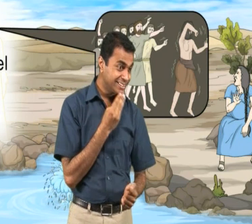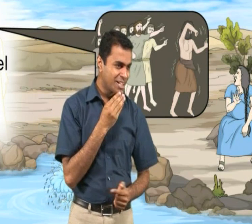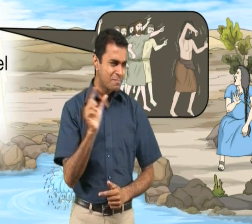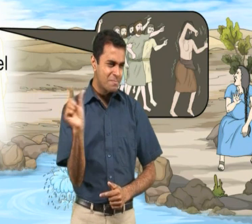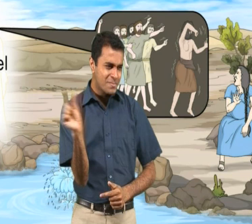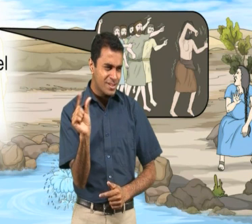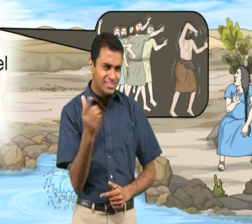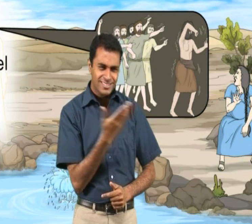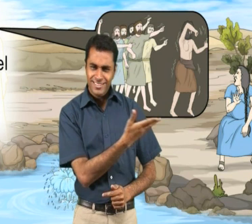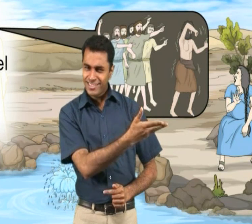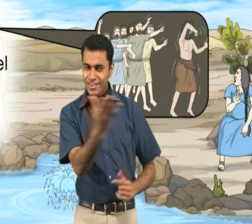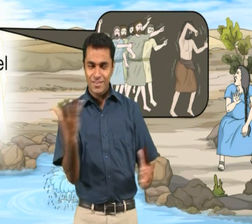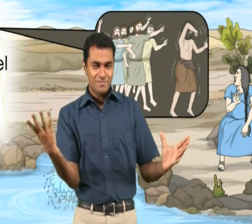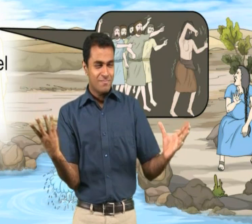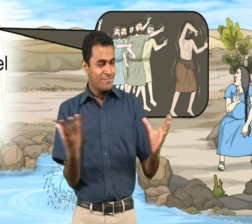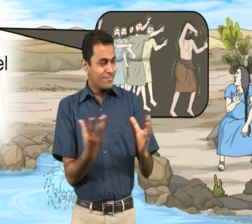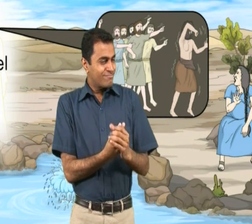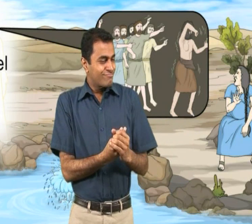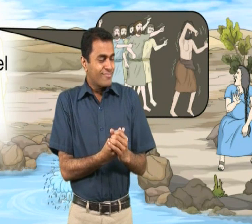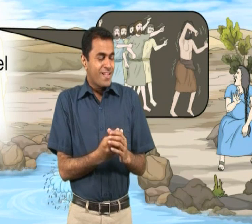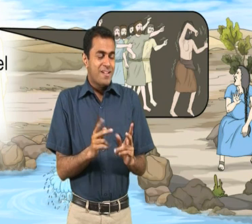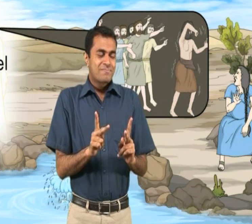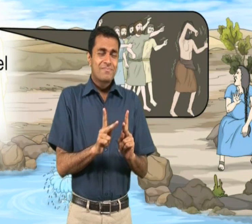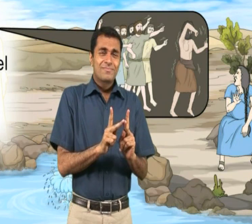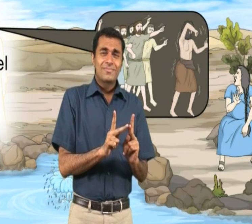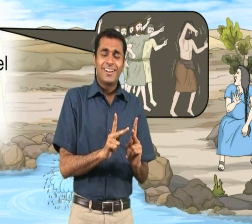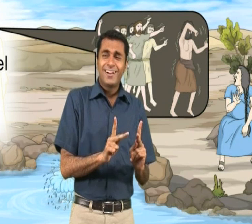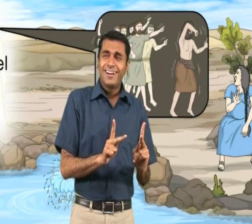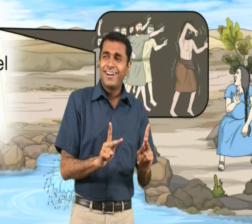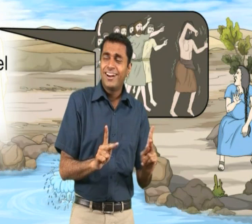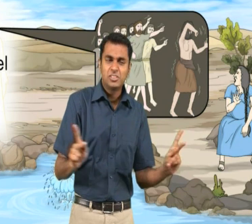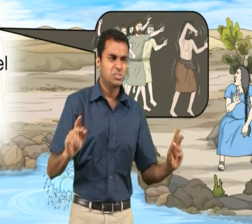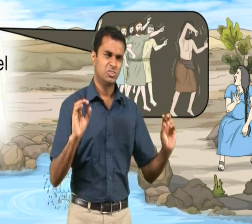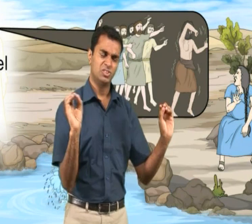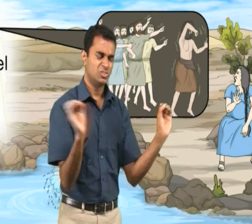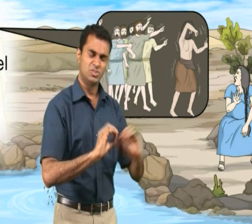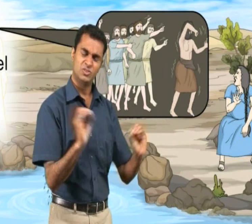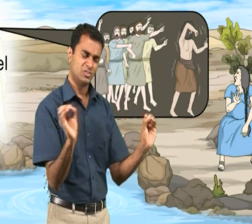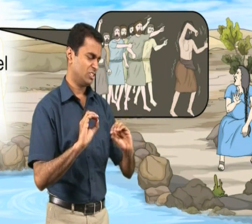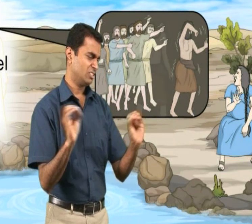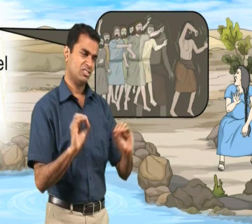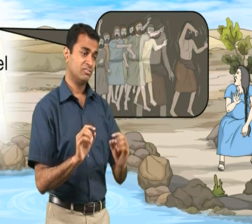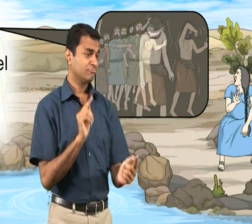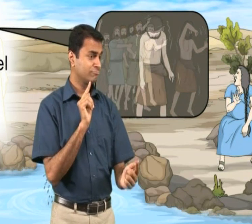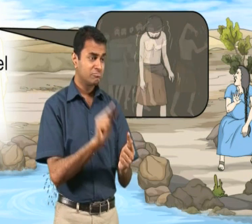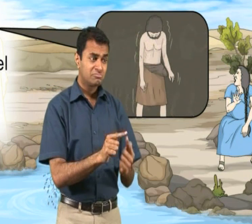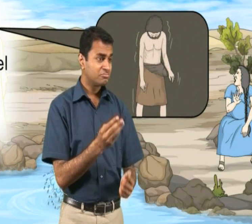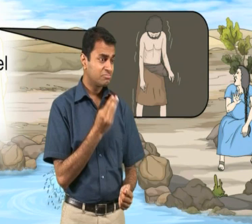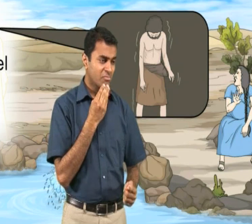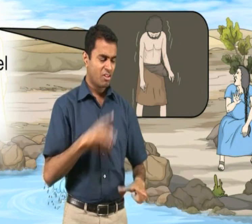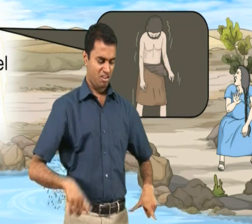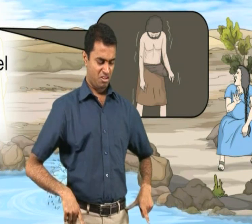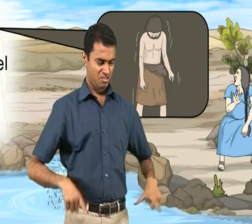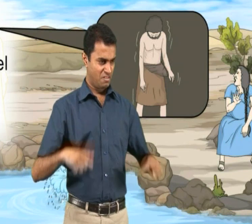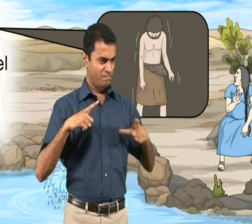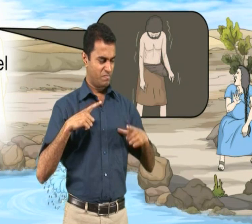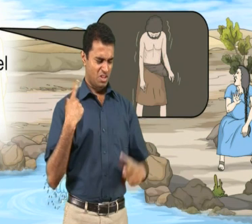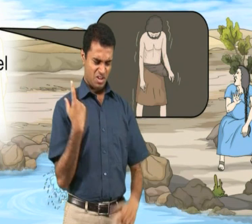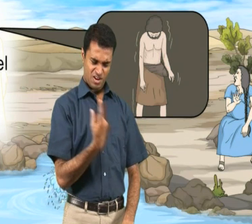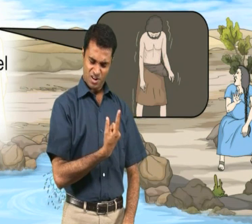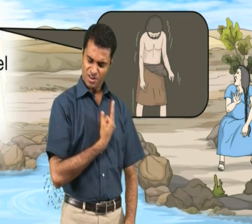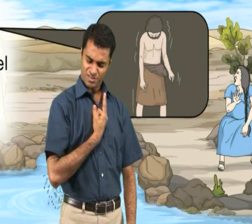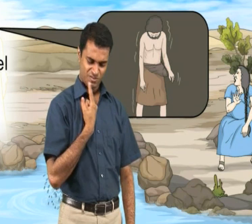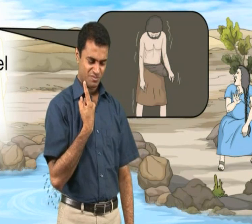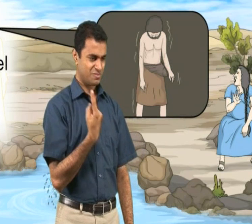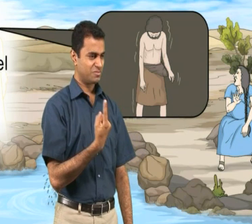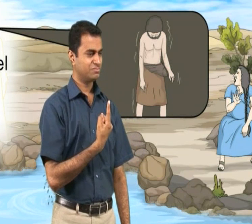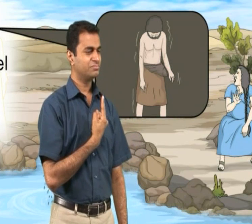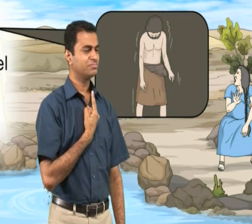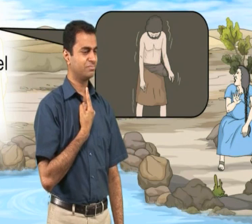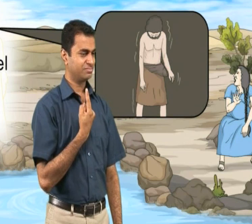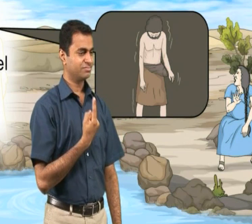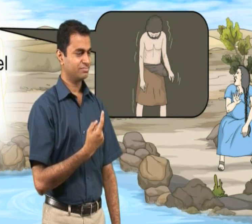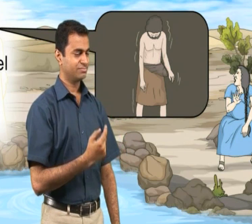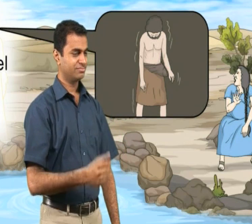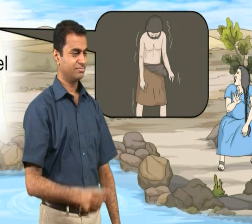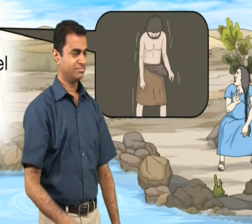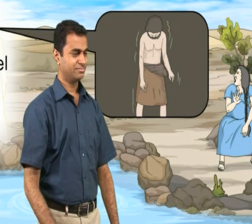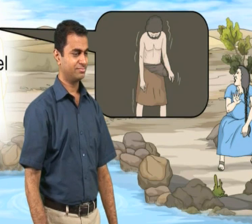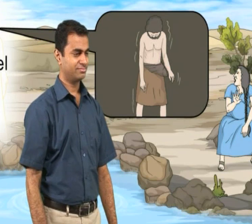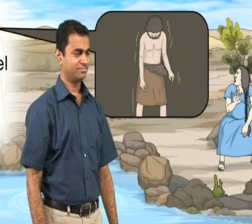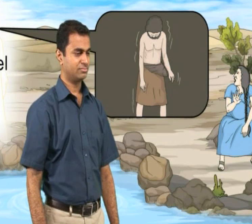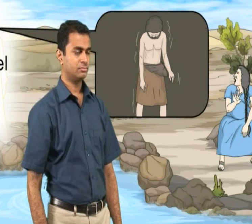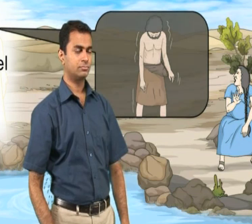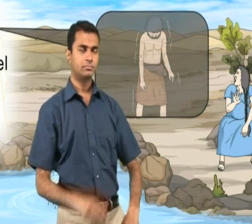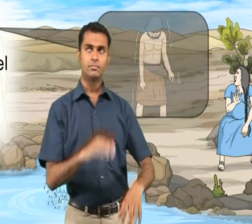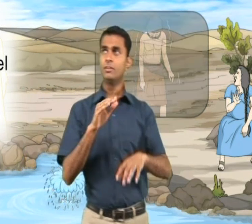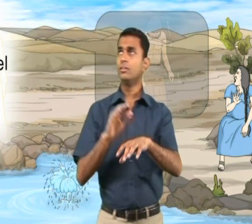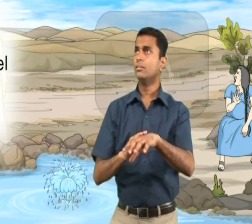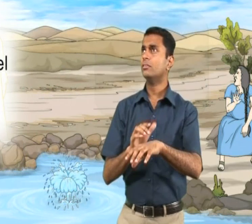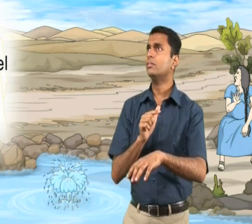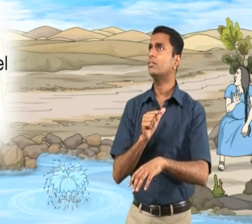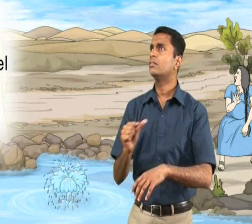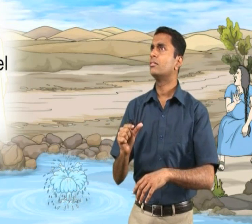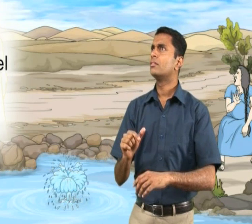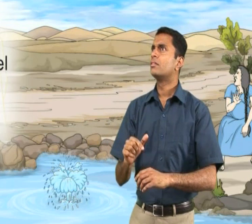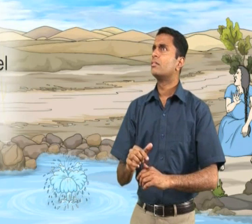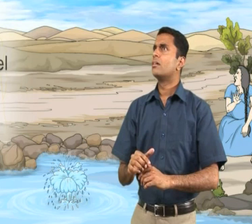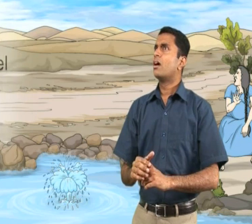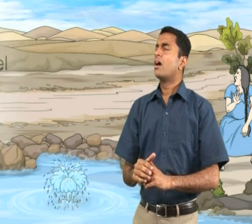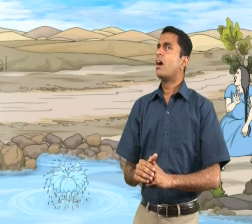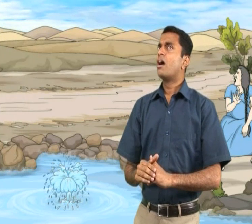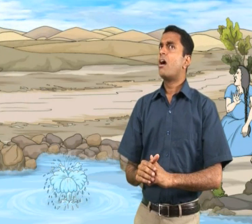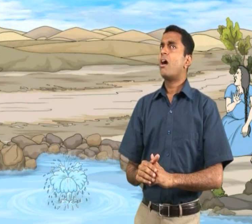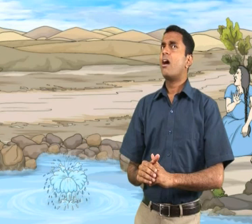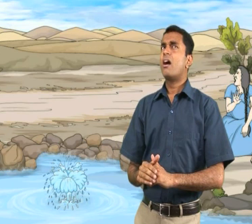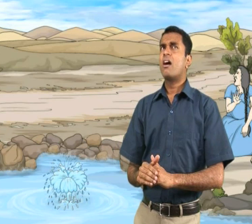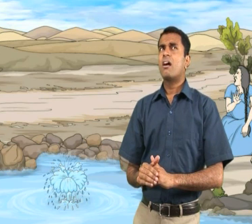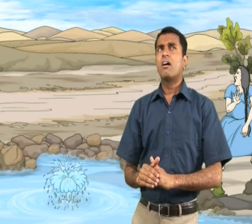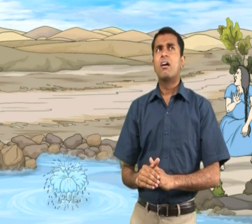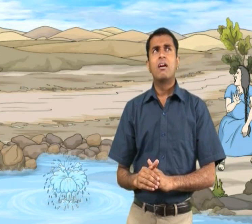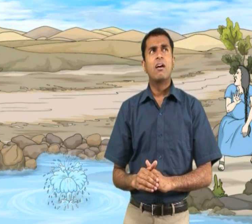he will live in hostility toward all his brothers.”